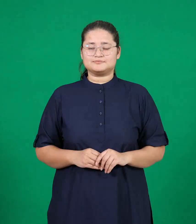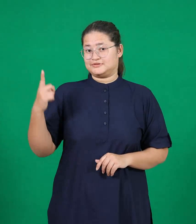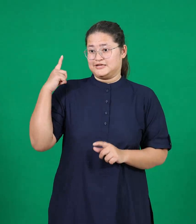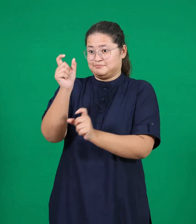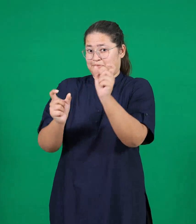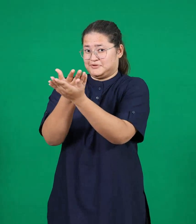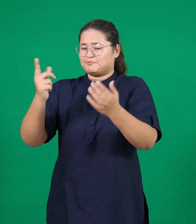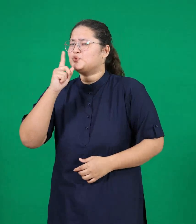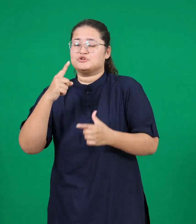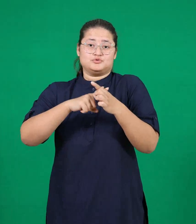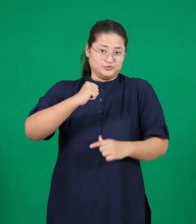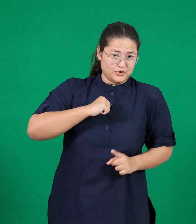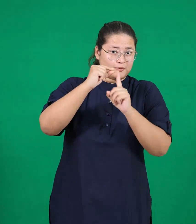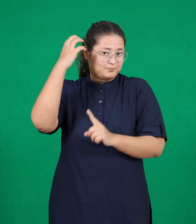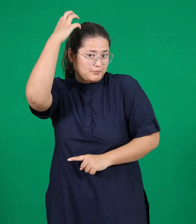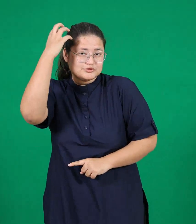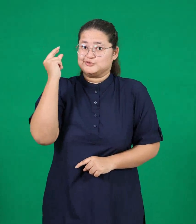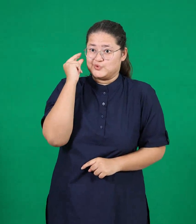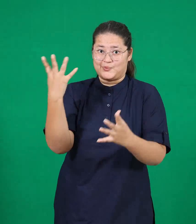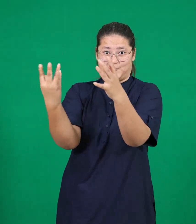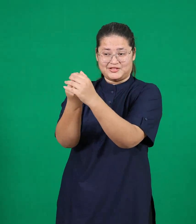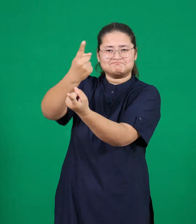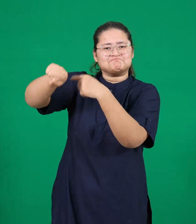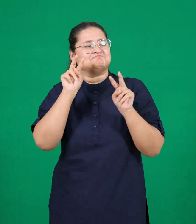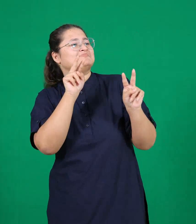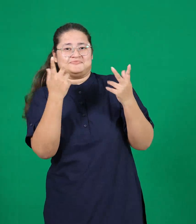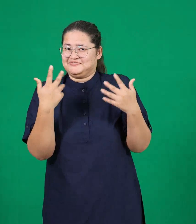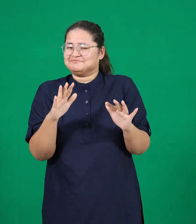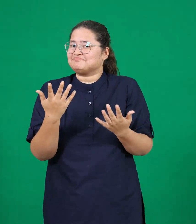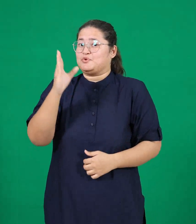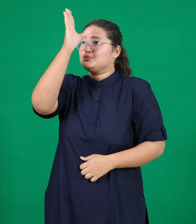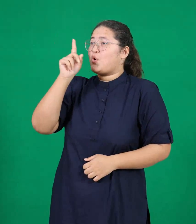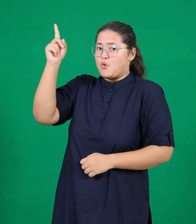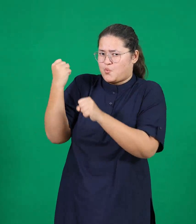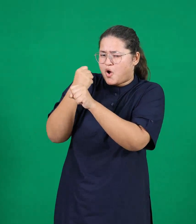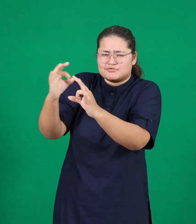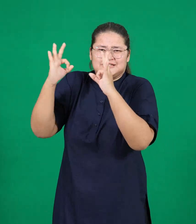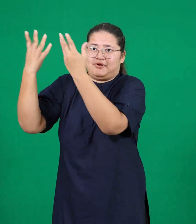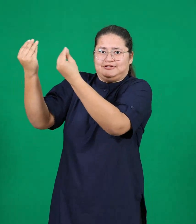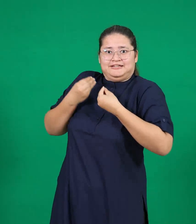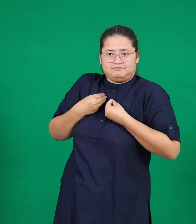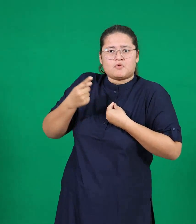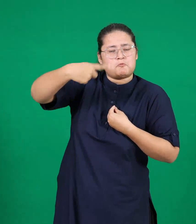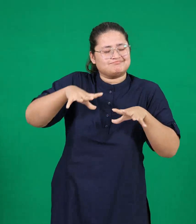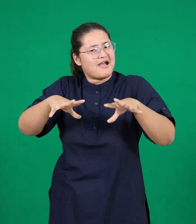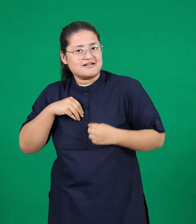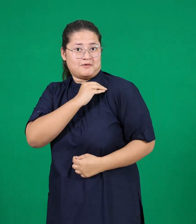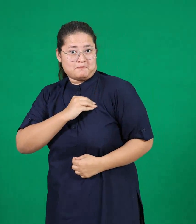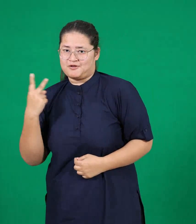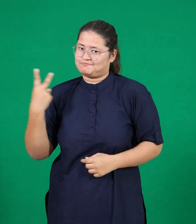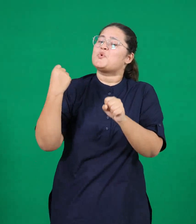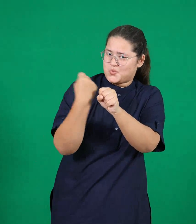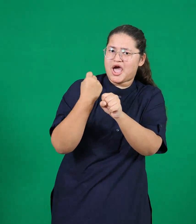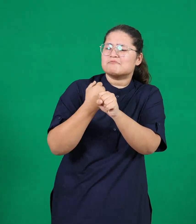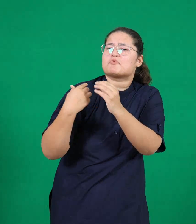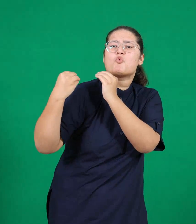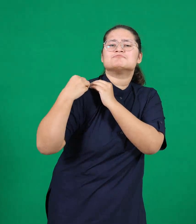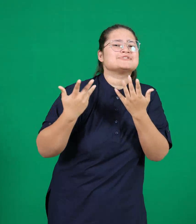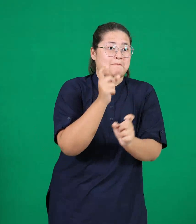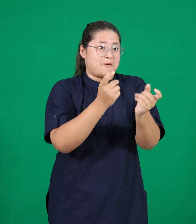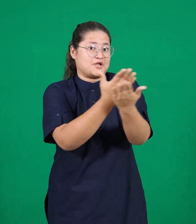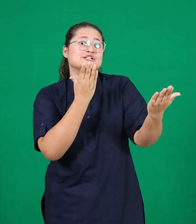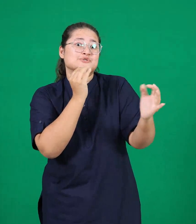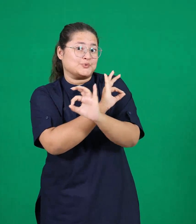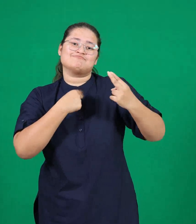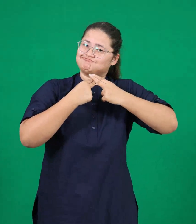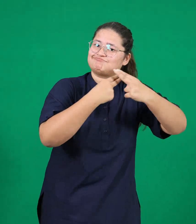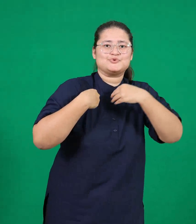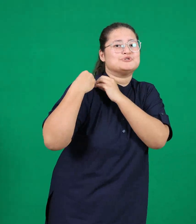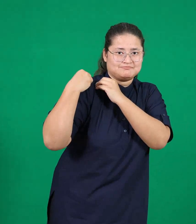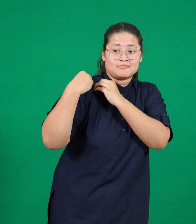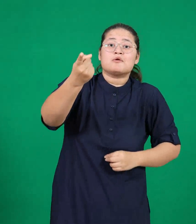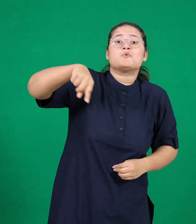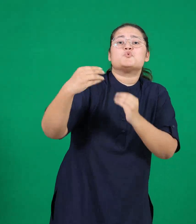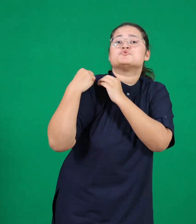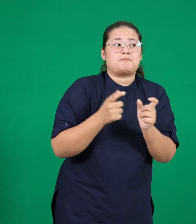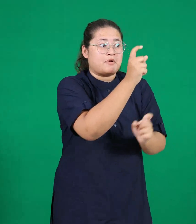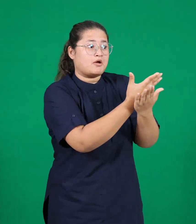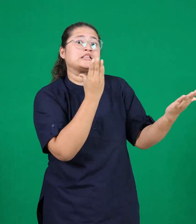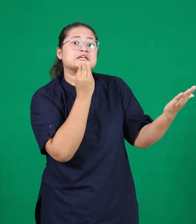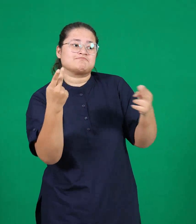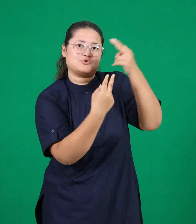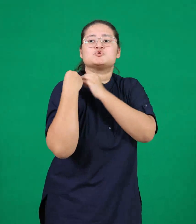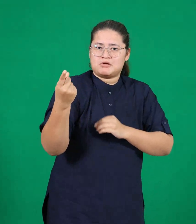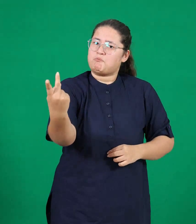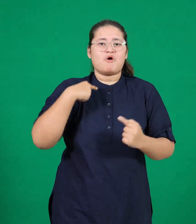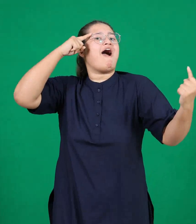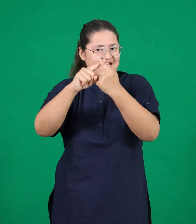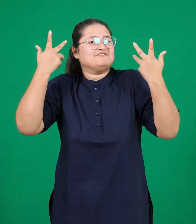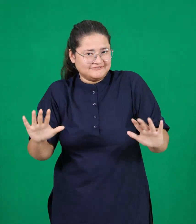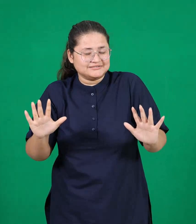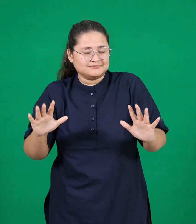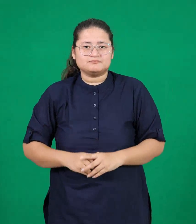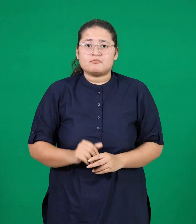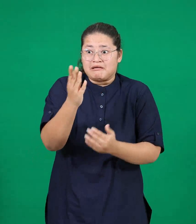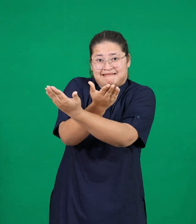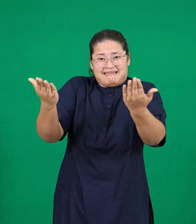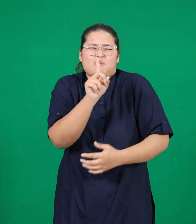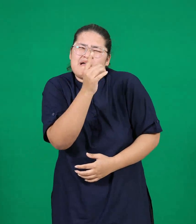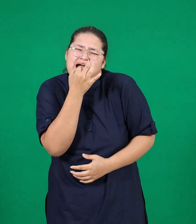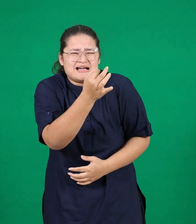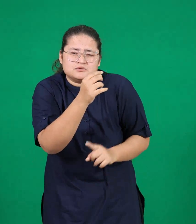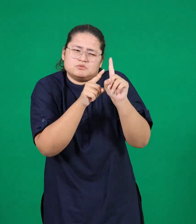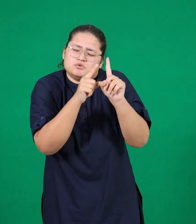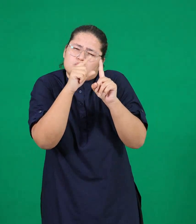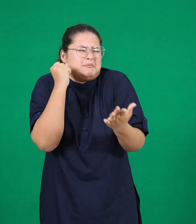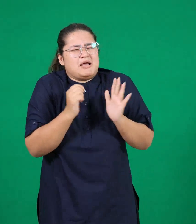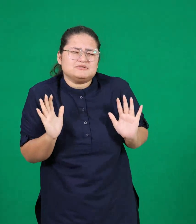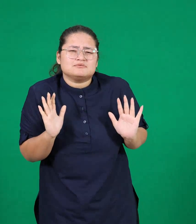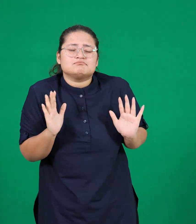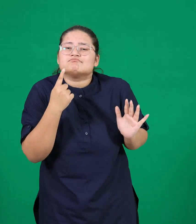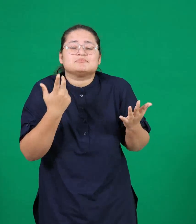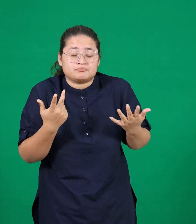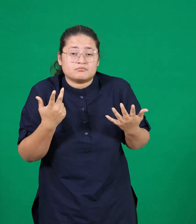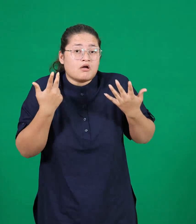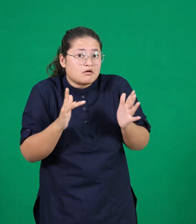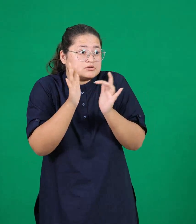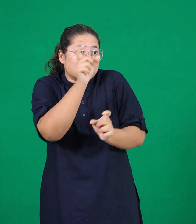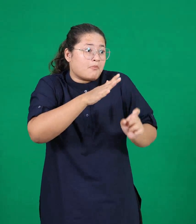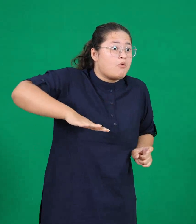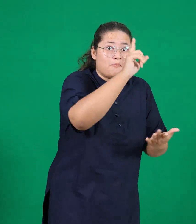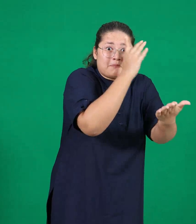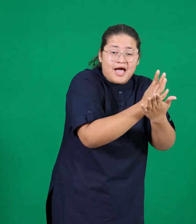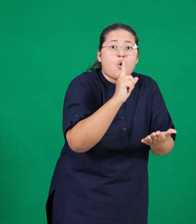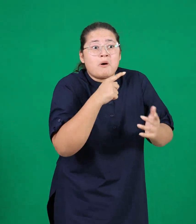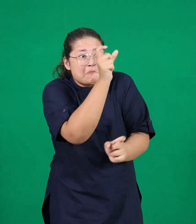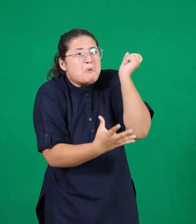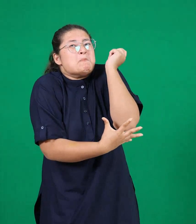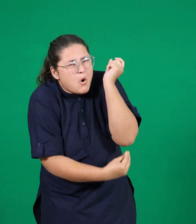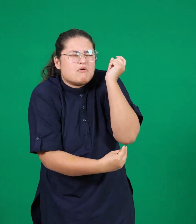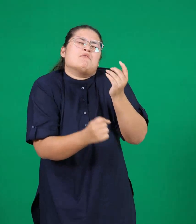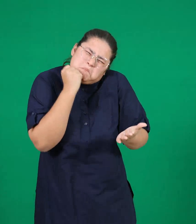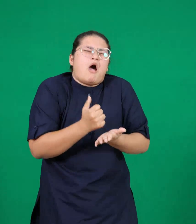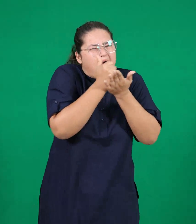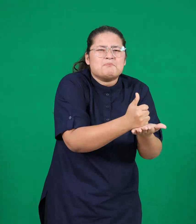And recognizing the grace that I had been given, James, Cephas, and John- those reputed to be pillars- gave me and Barnabas the right hand of fellowship, so that we should go to the Gentiles, and they to the circumcised.